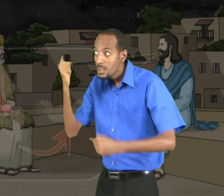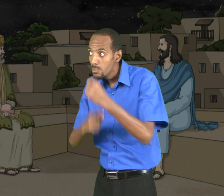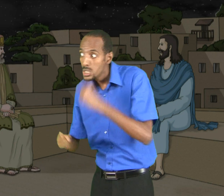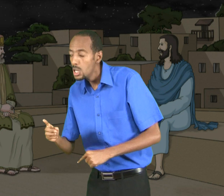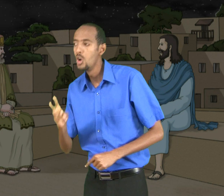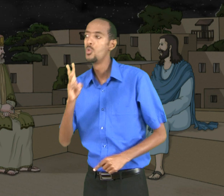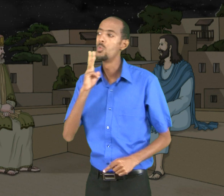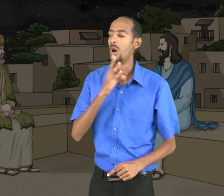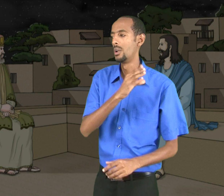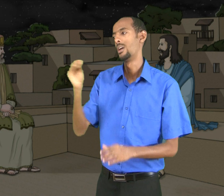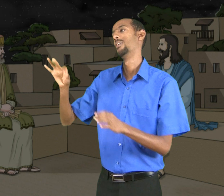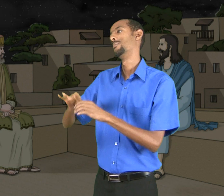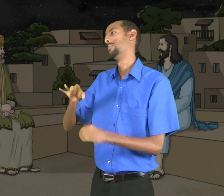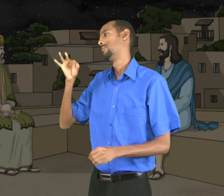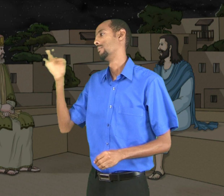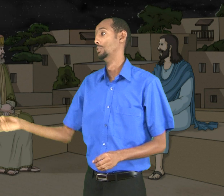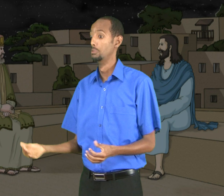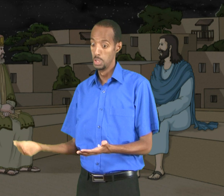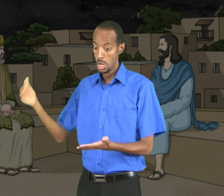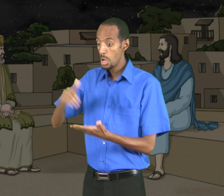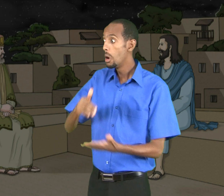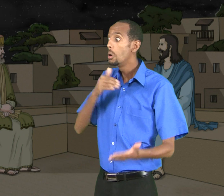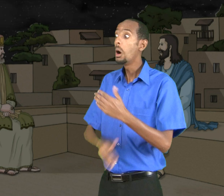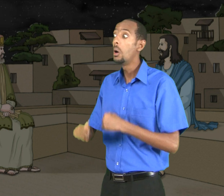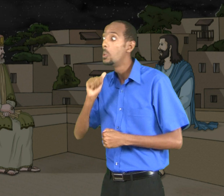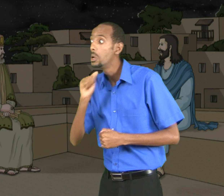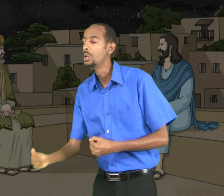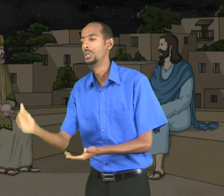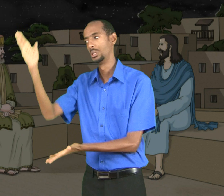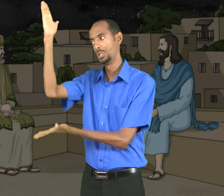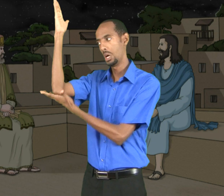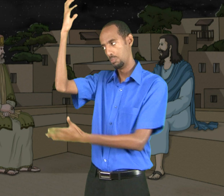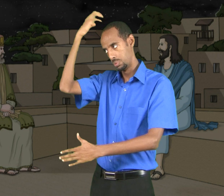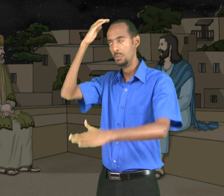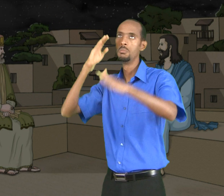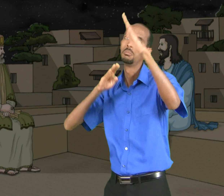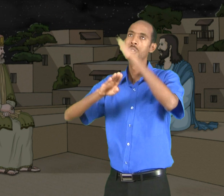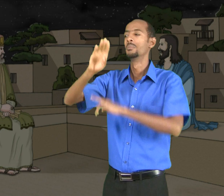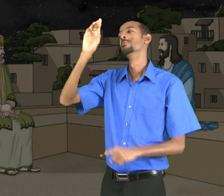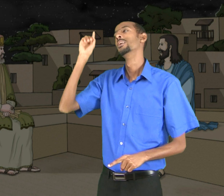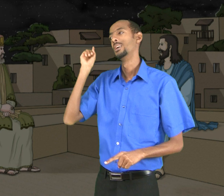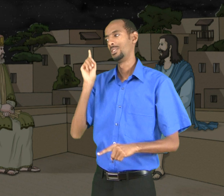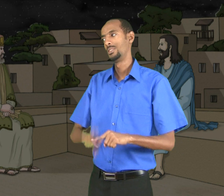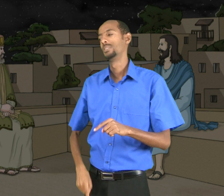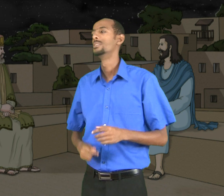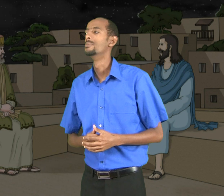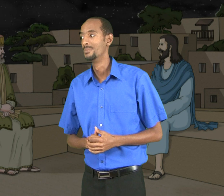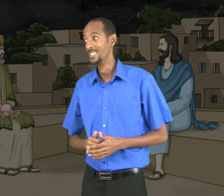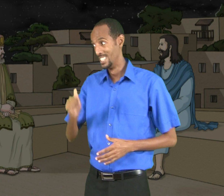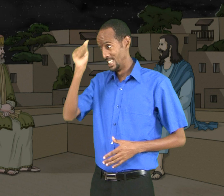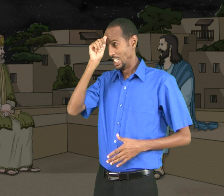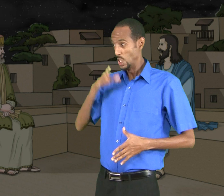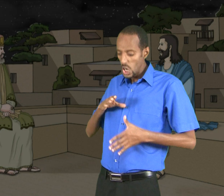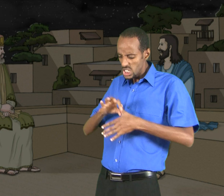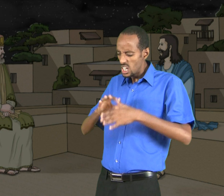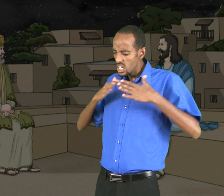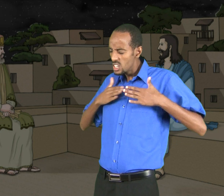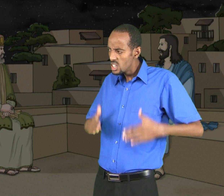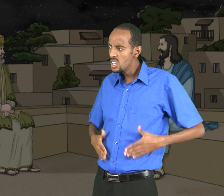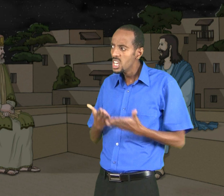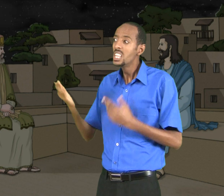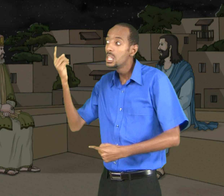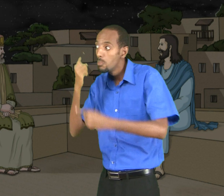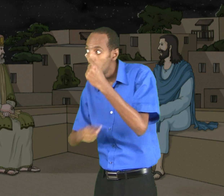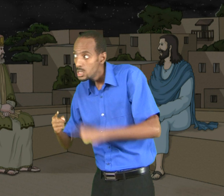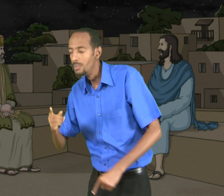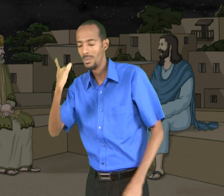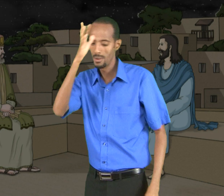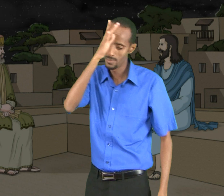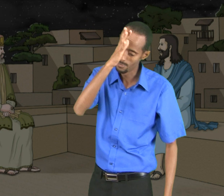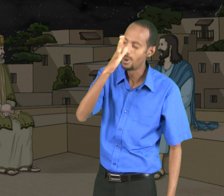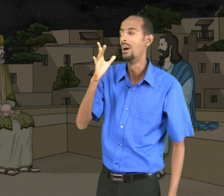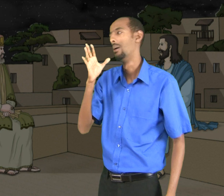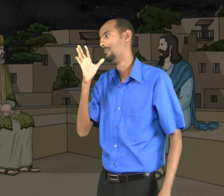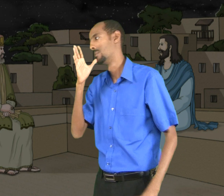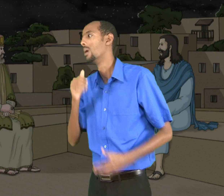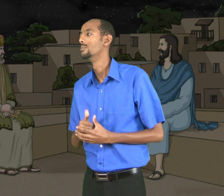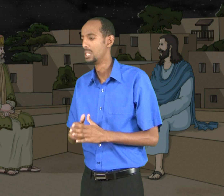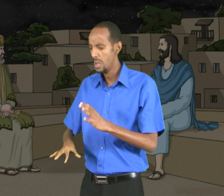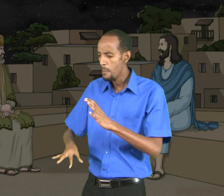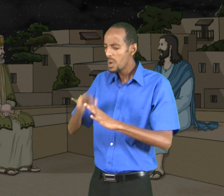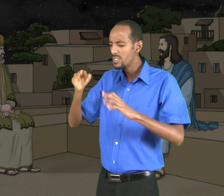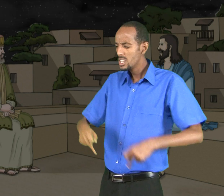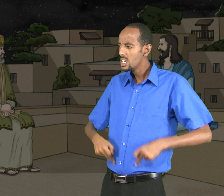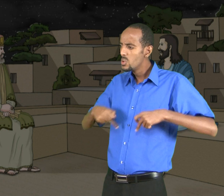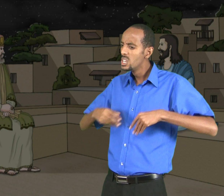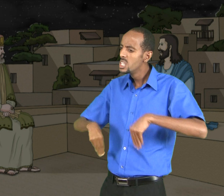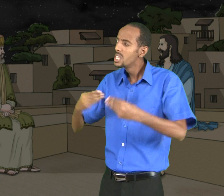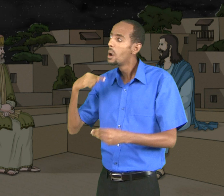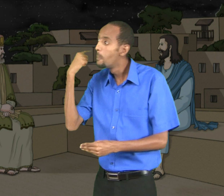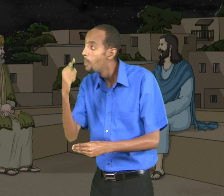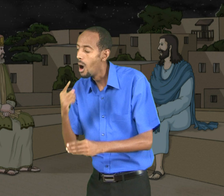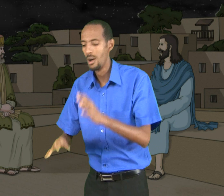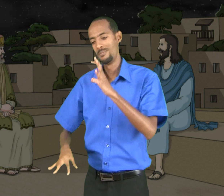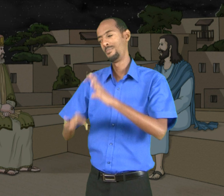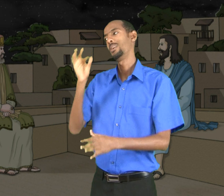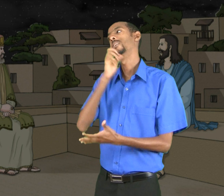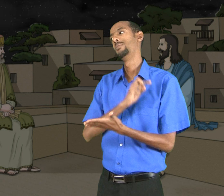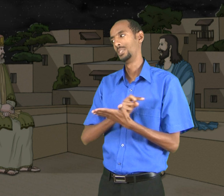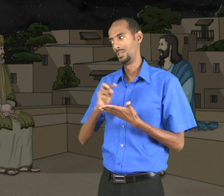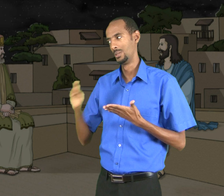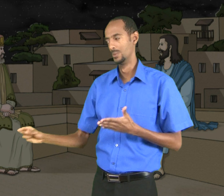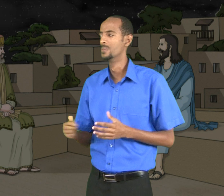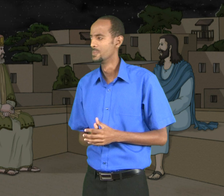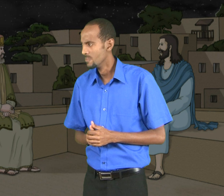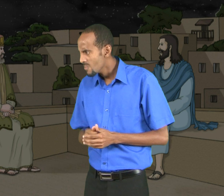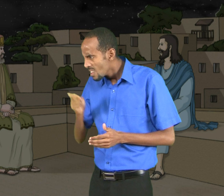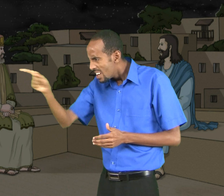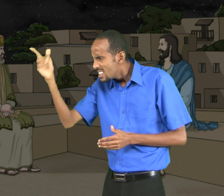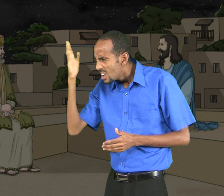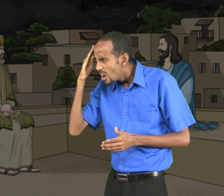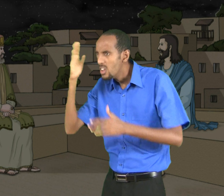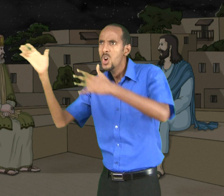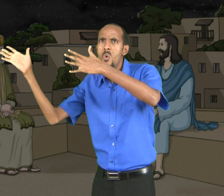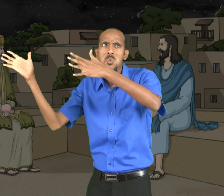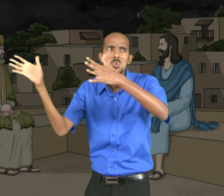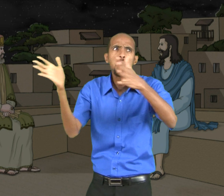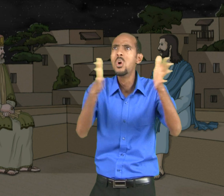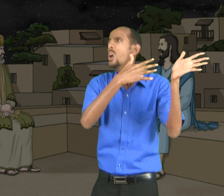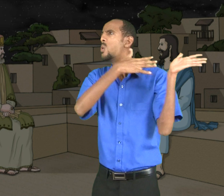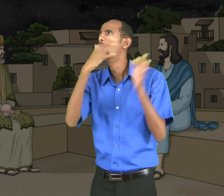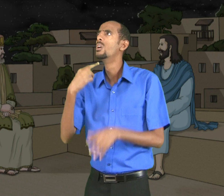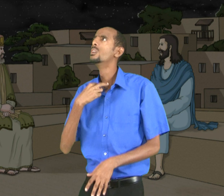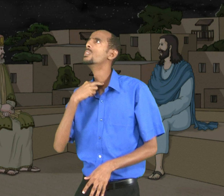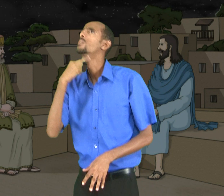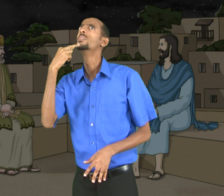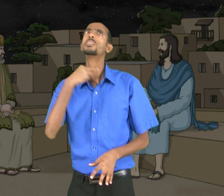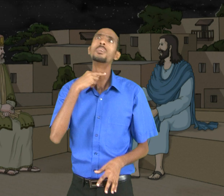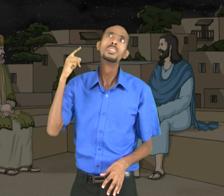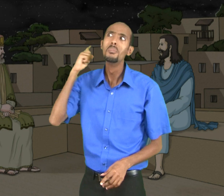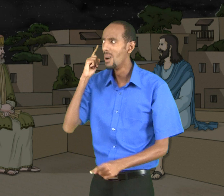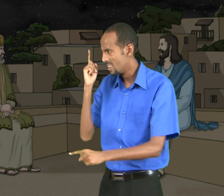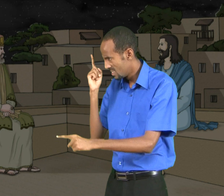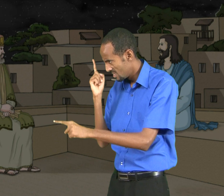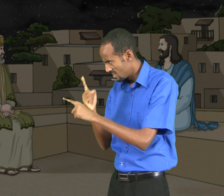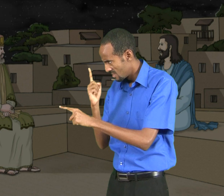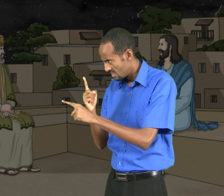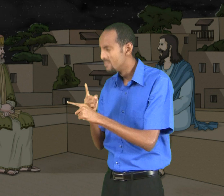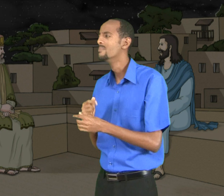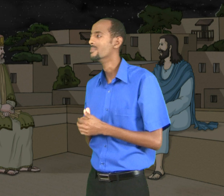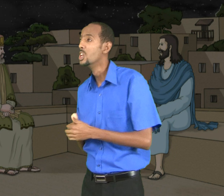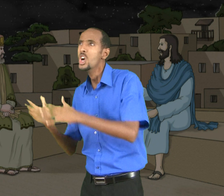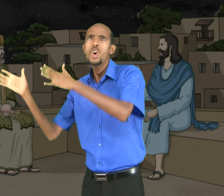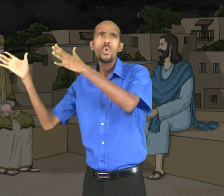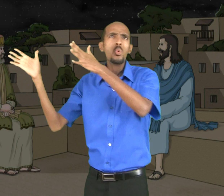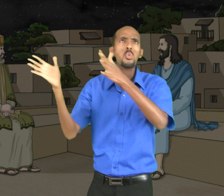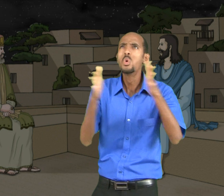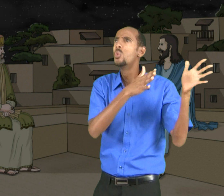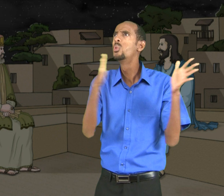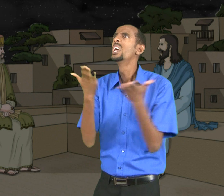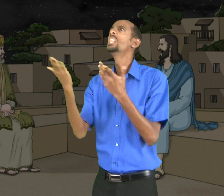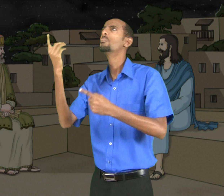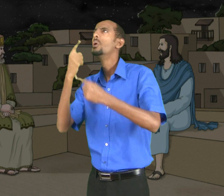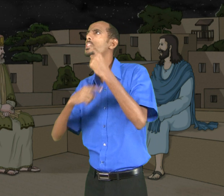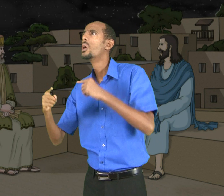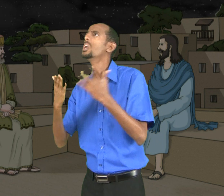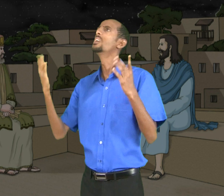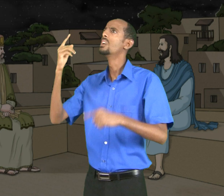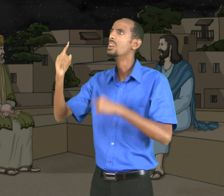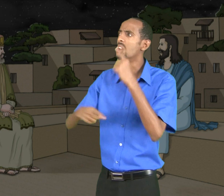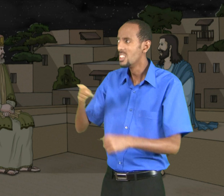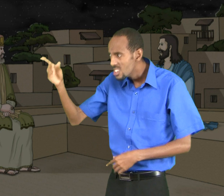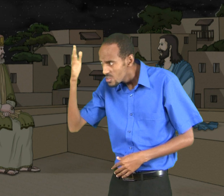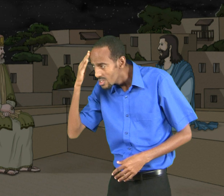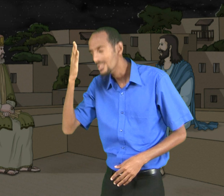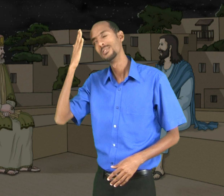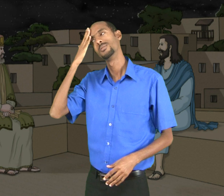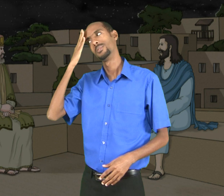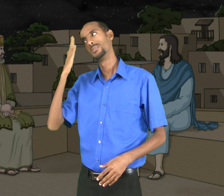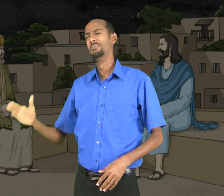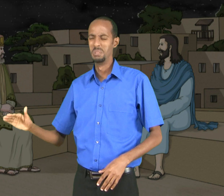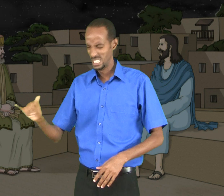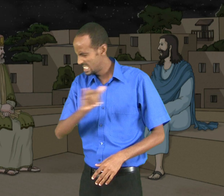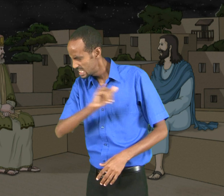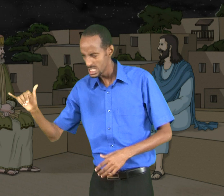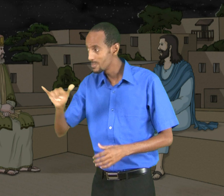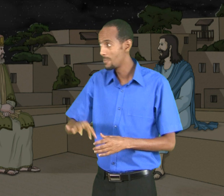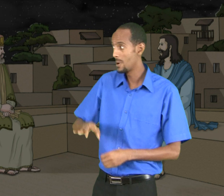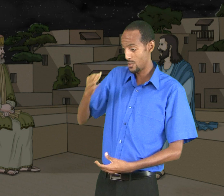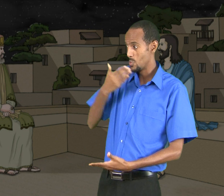Flesh is born of flesh, but spirit is born of the Spirit. Do not be amazed that I said, ‘You must be born again.’ The wind blows where it wishes.